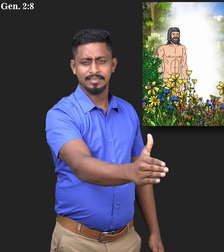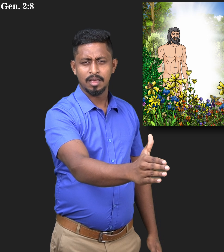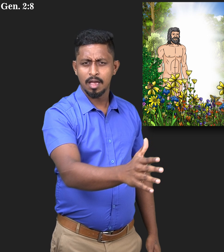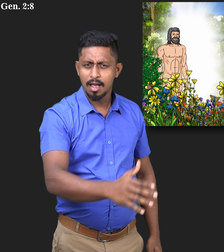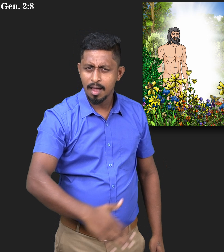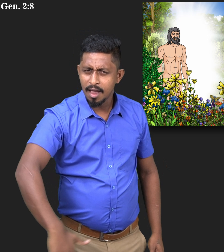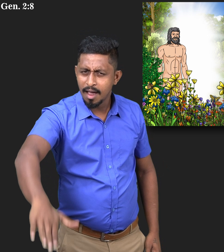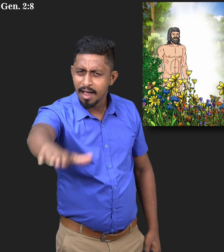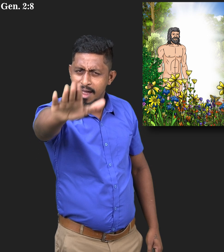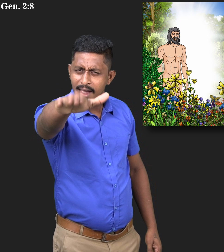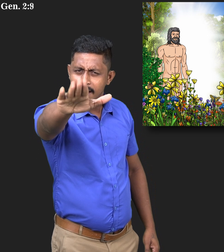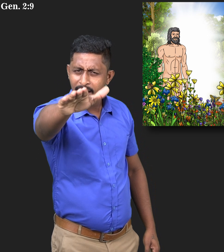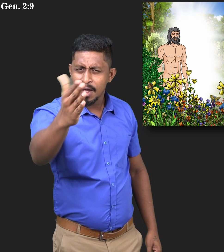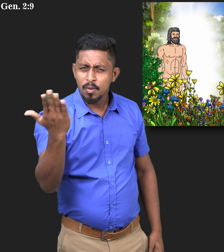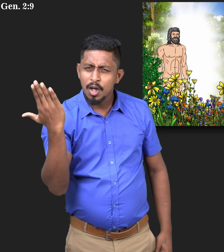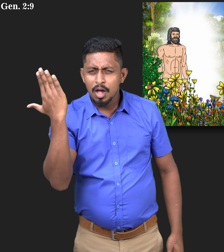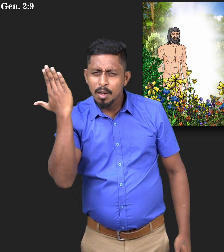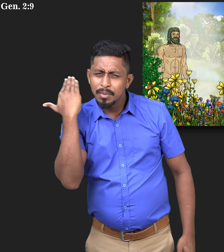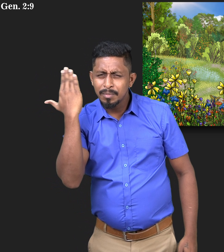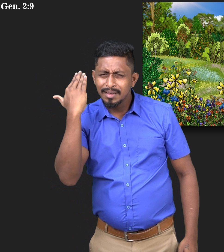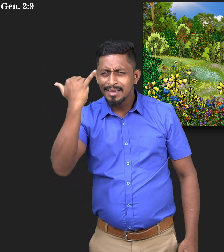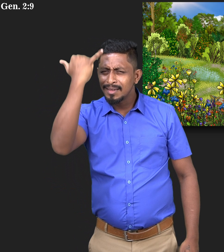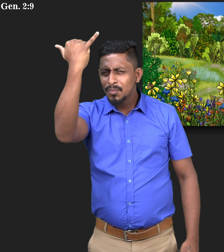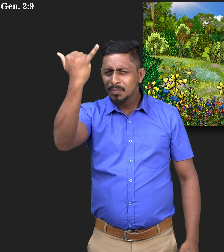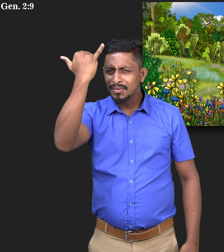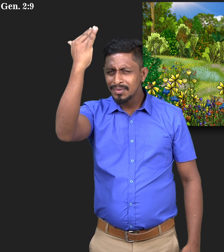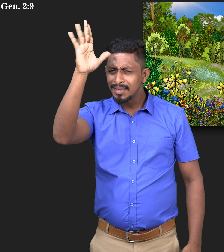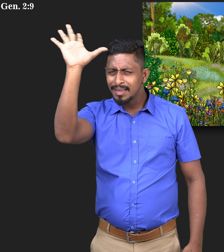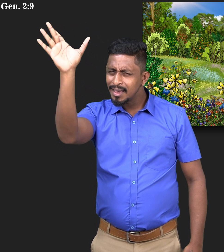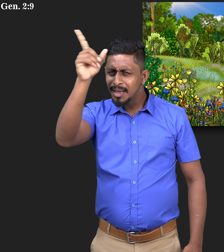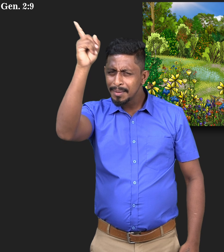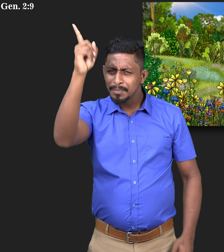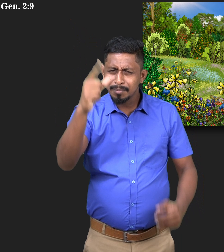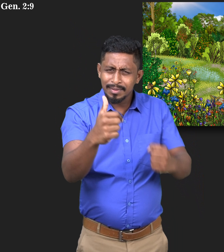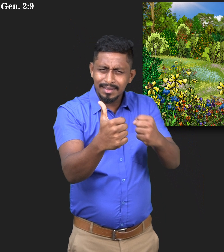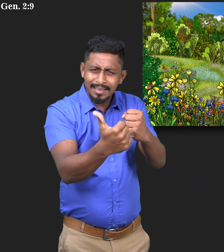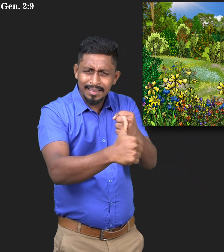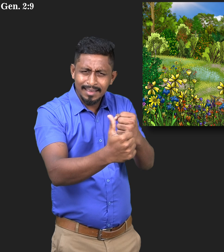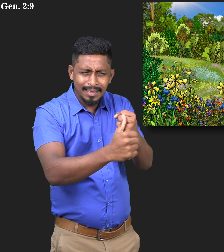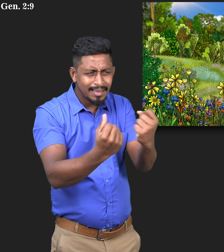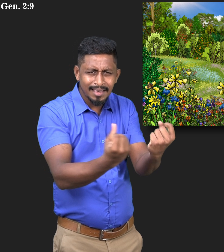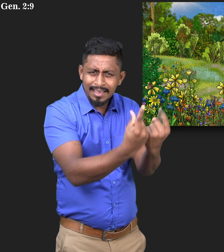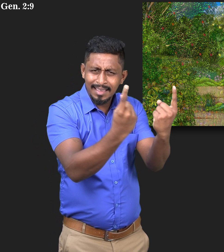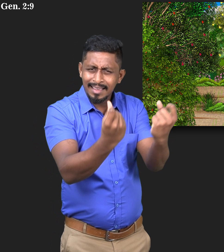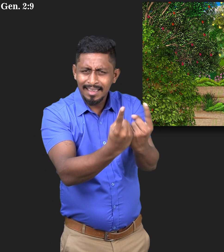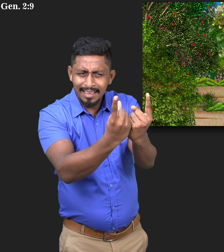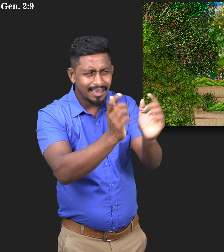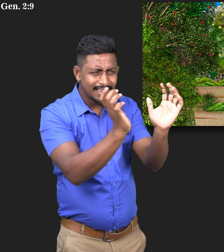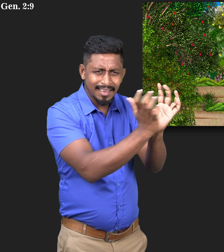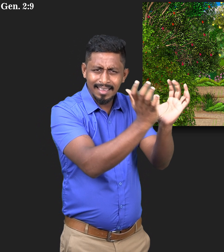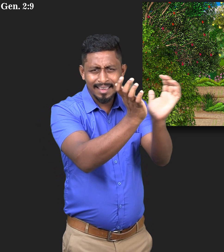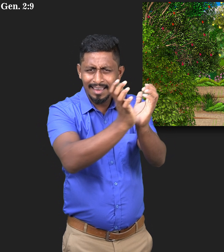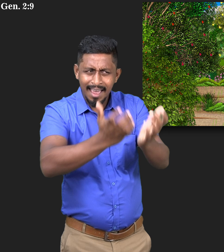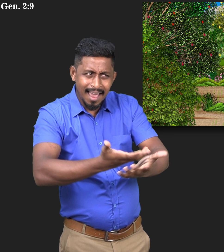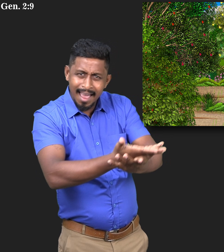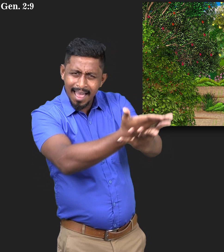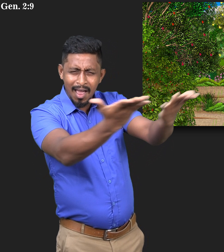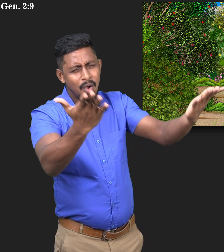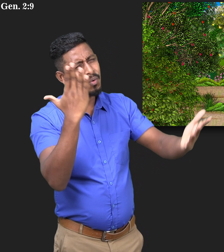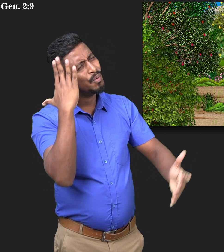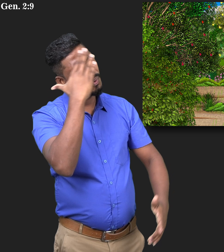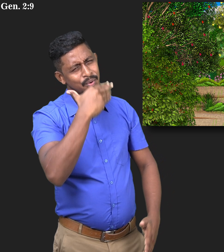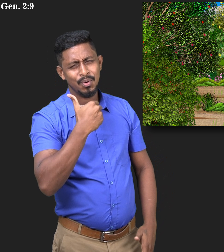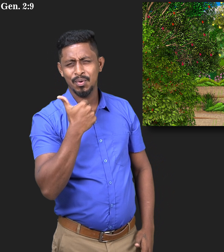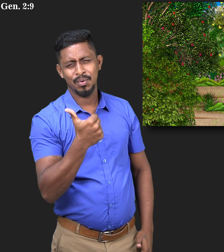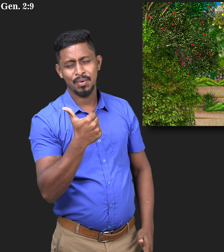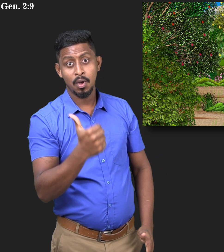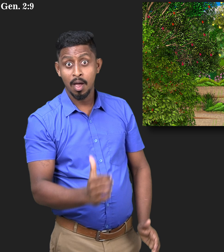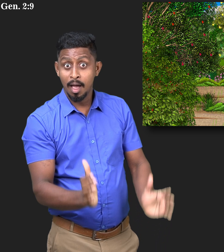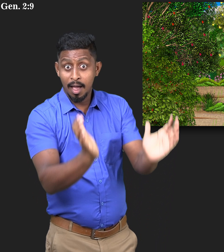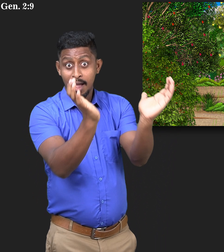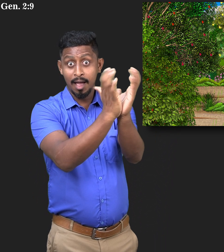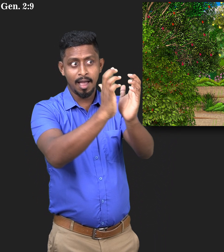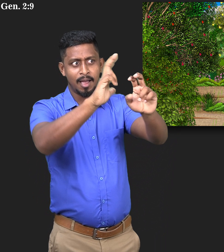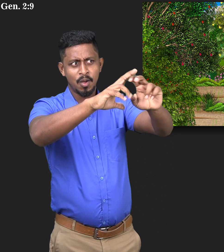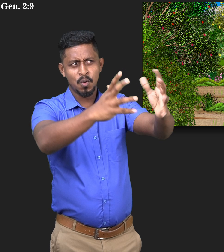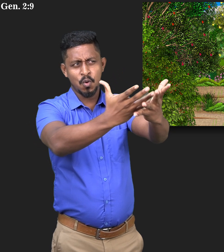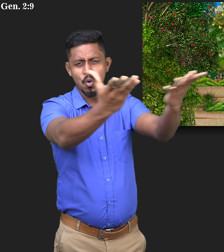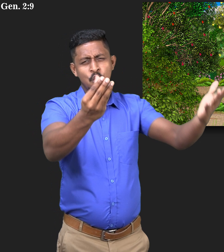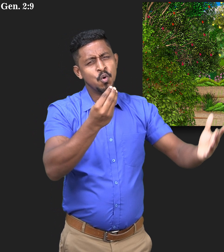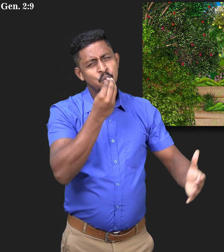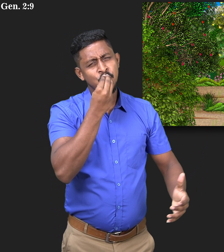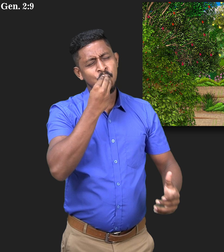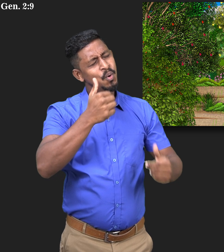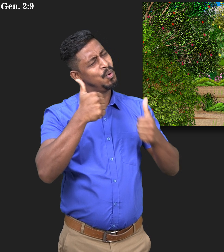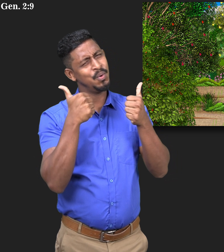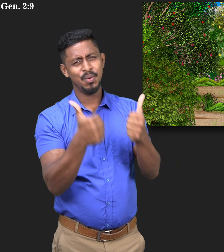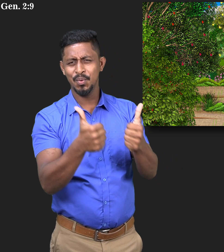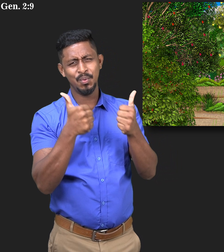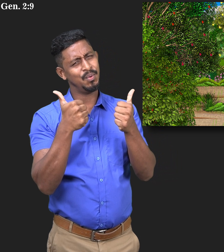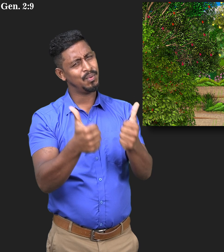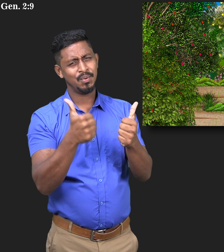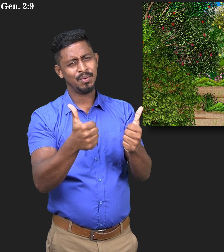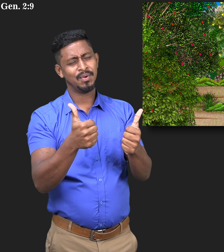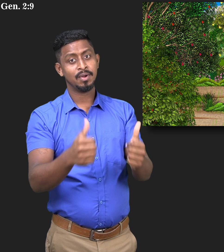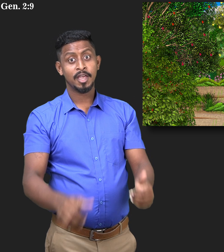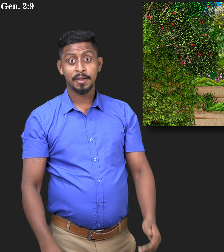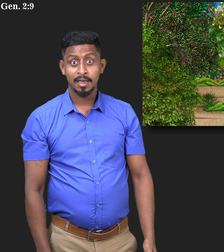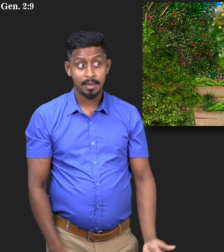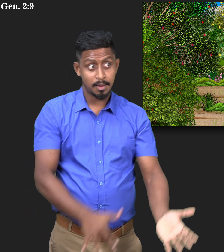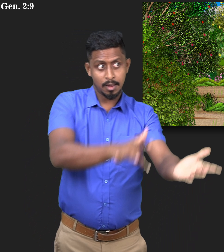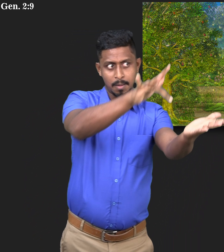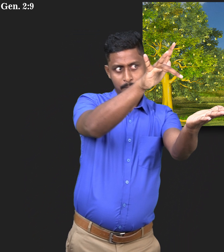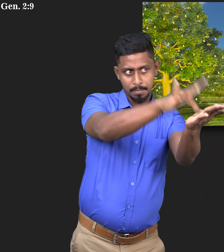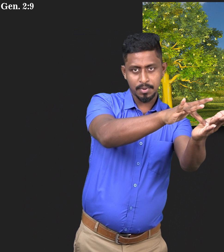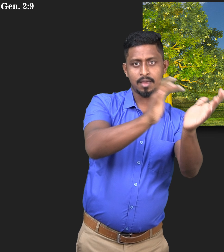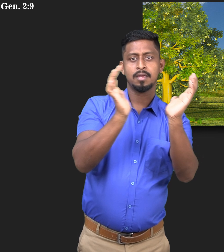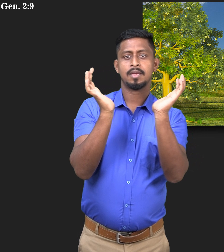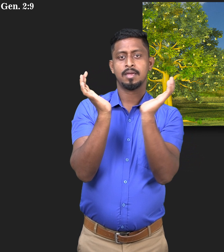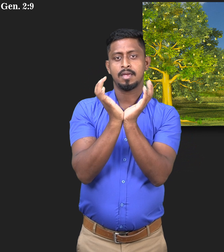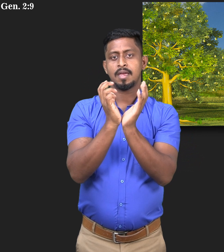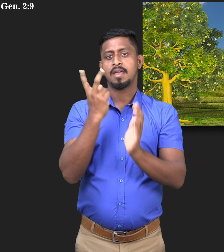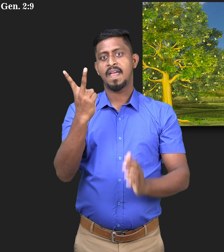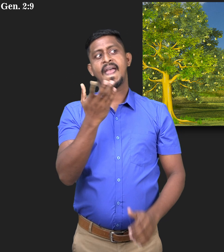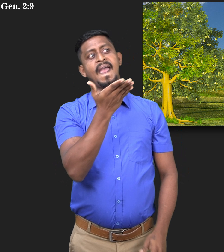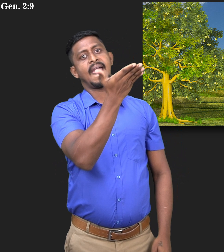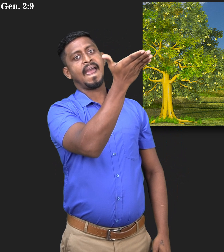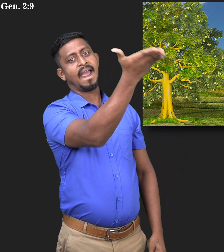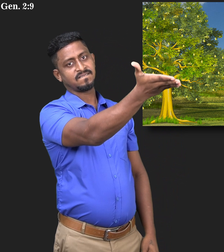Out of the ground the LORD God gave growth to every tree that is pleasing to the eye and good for food.